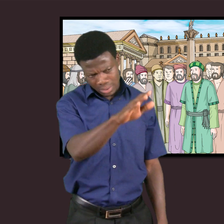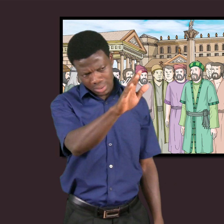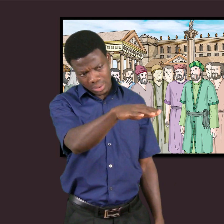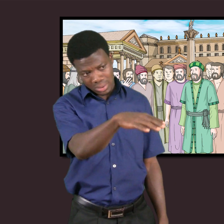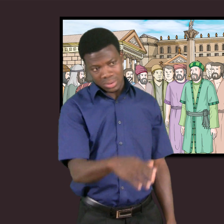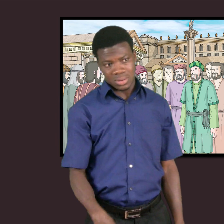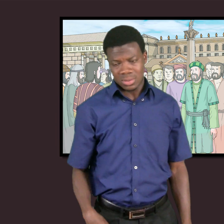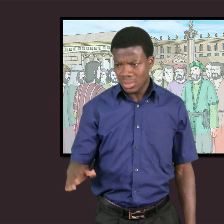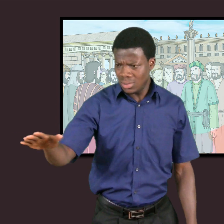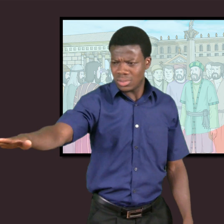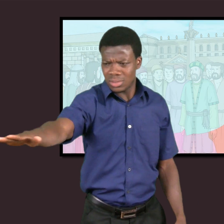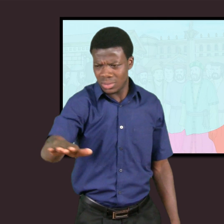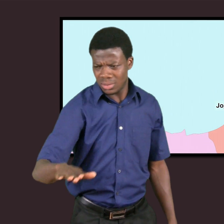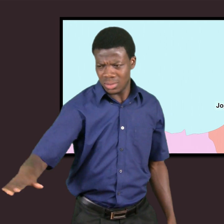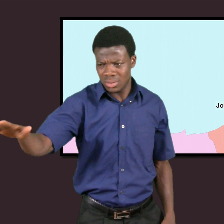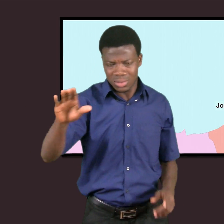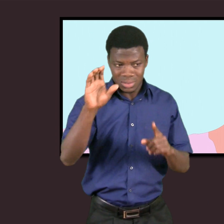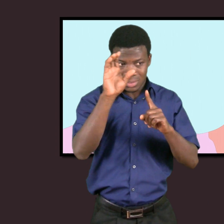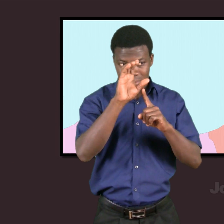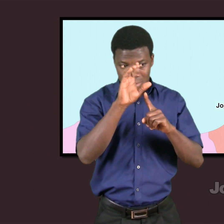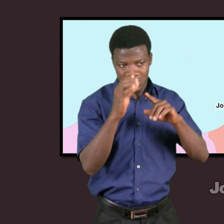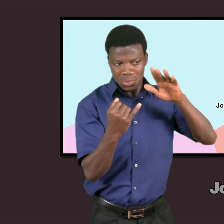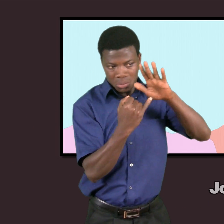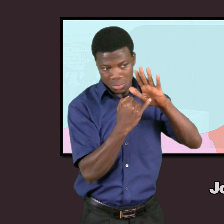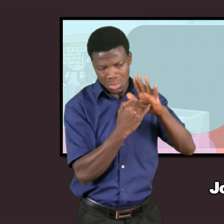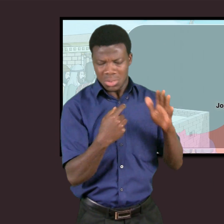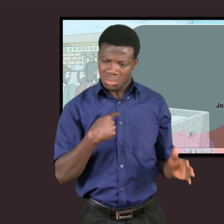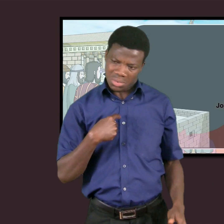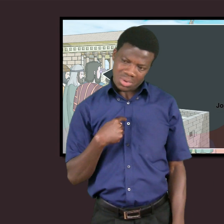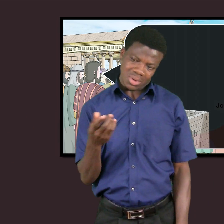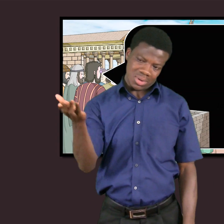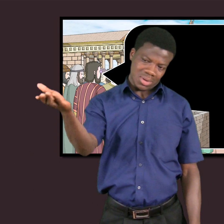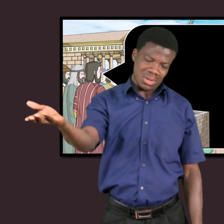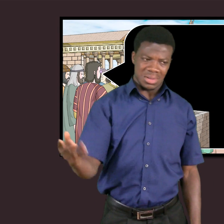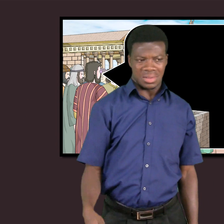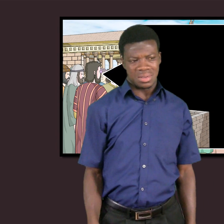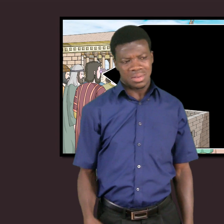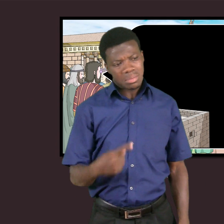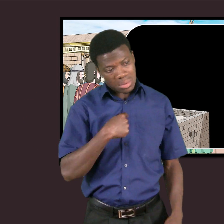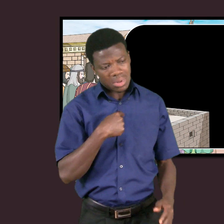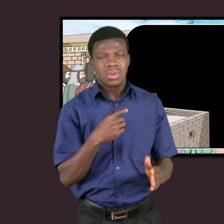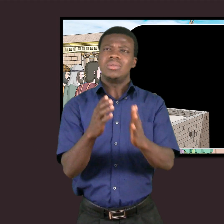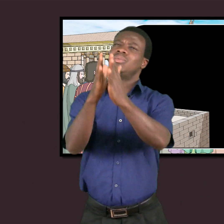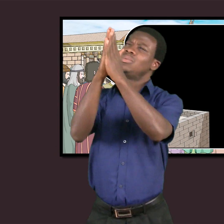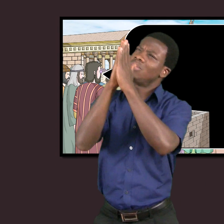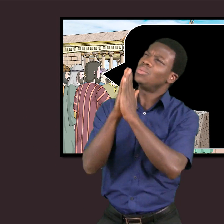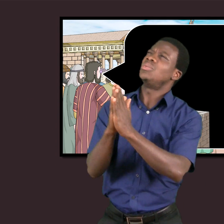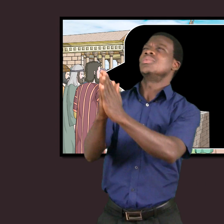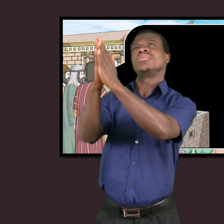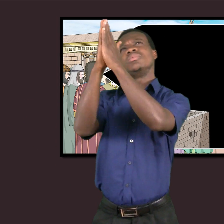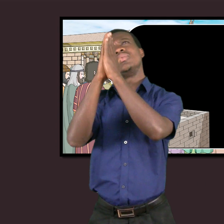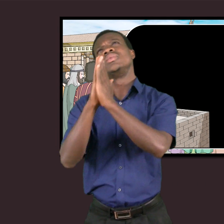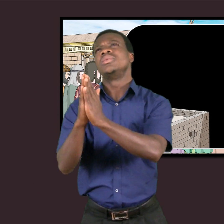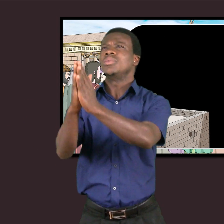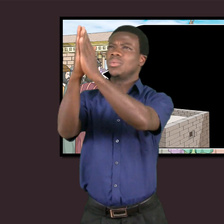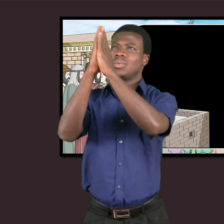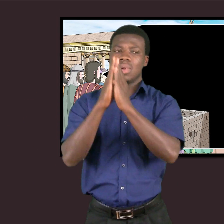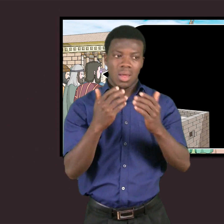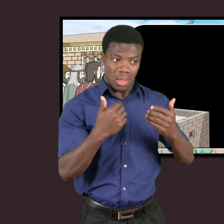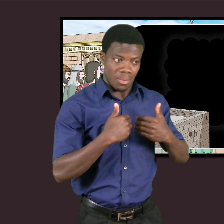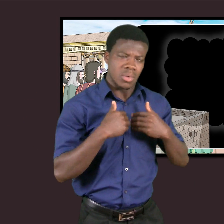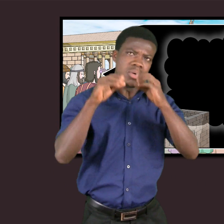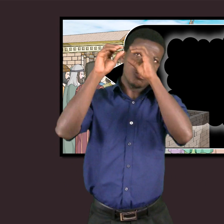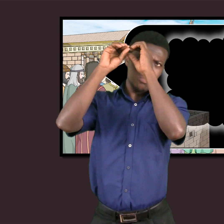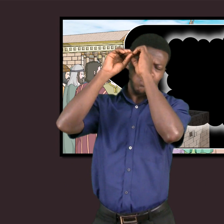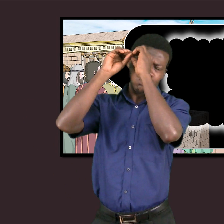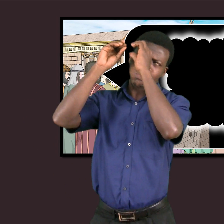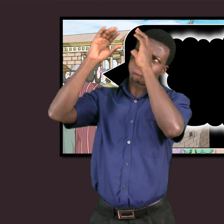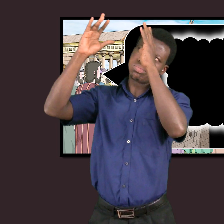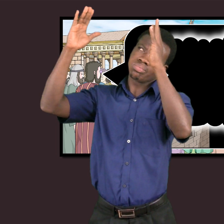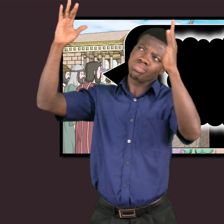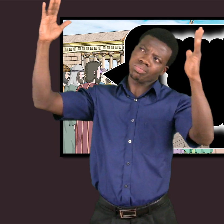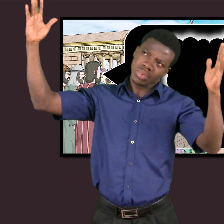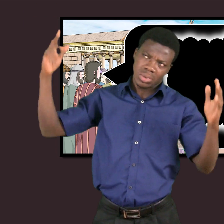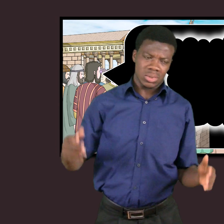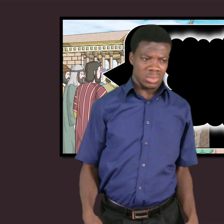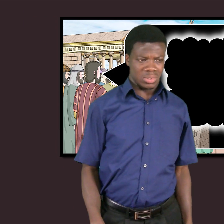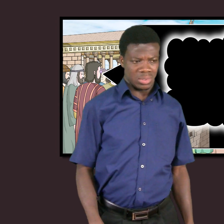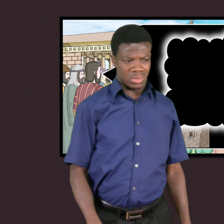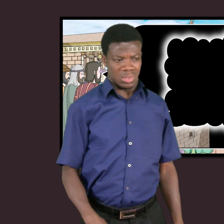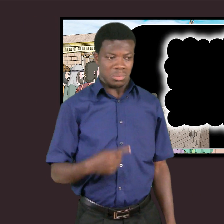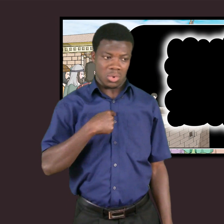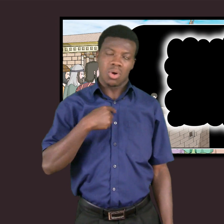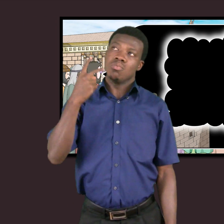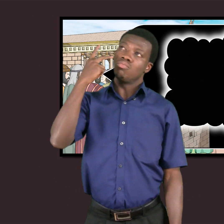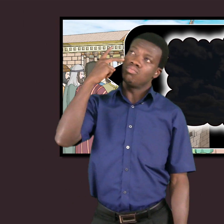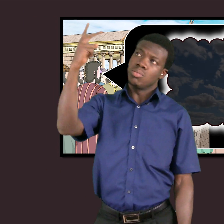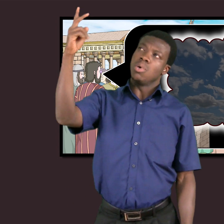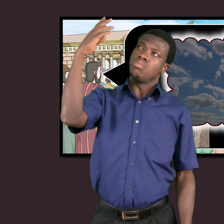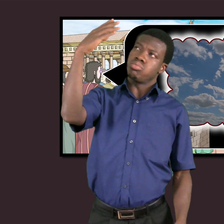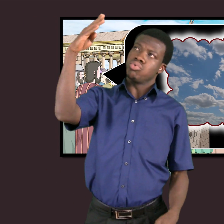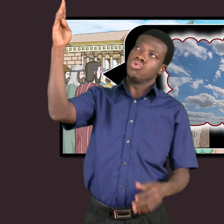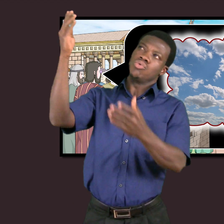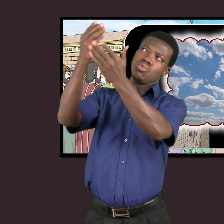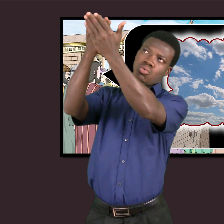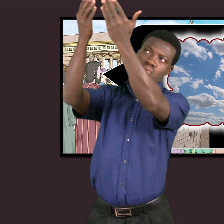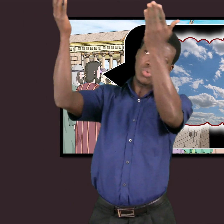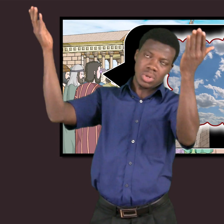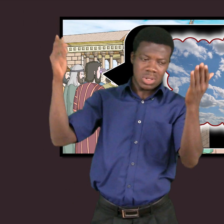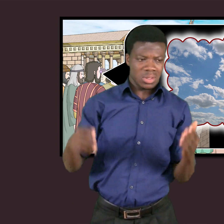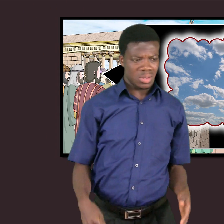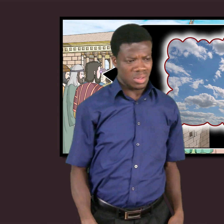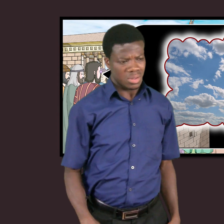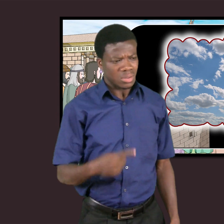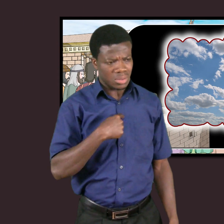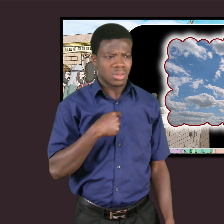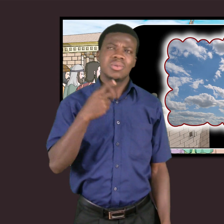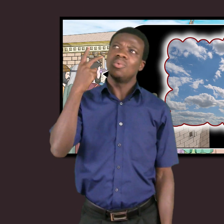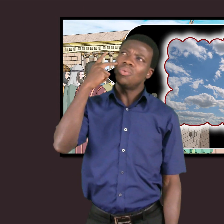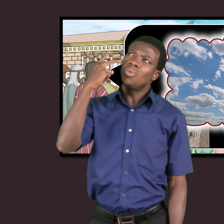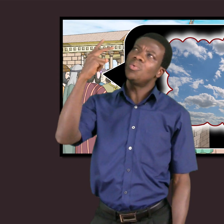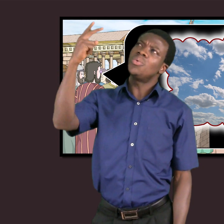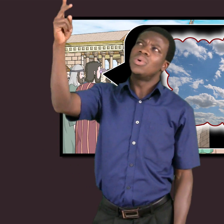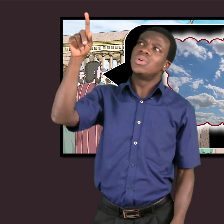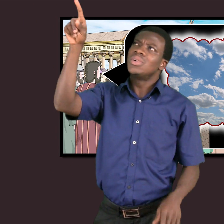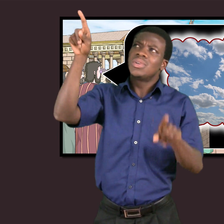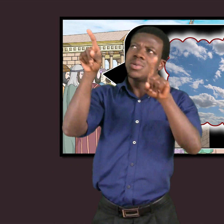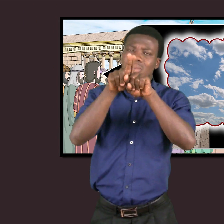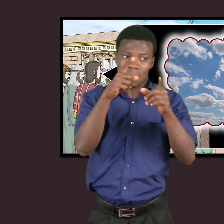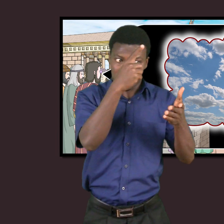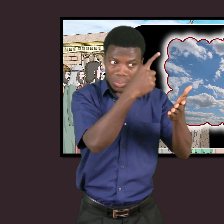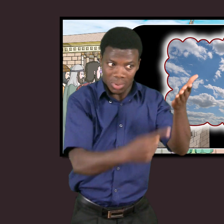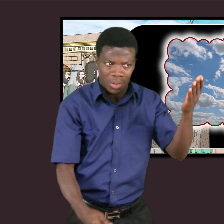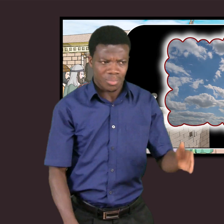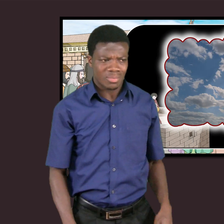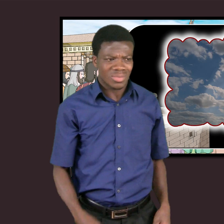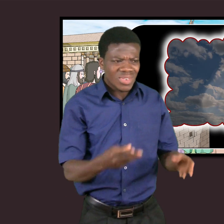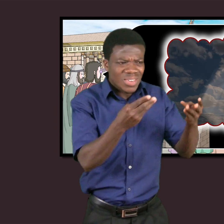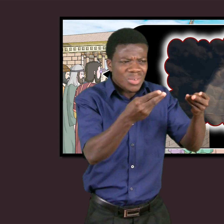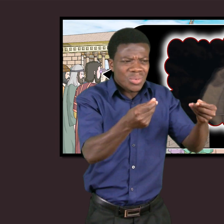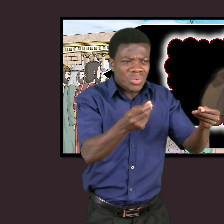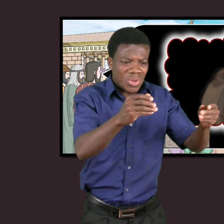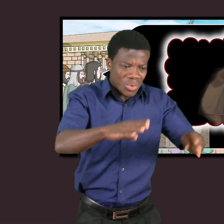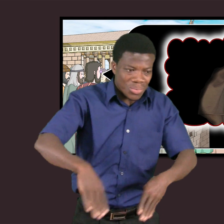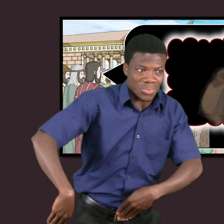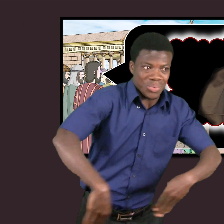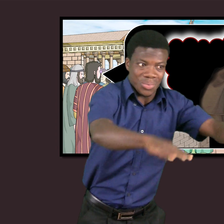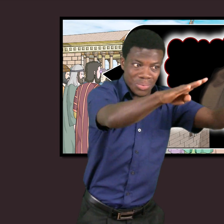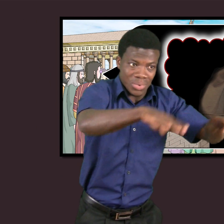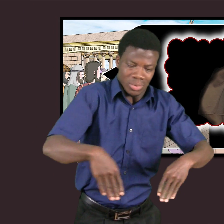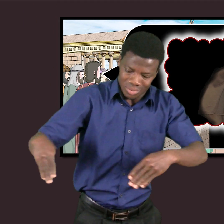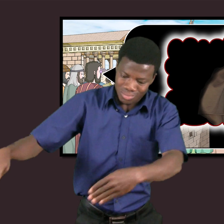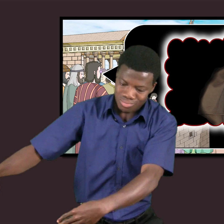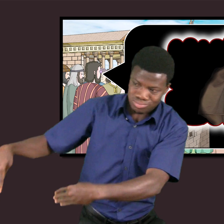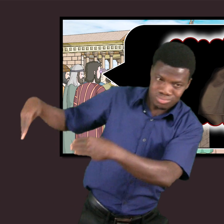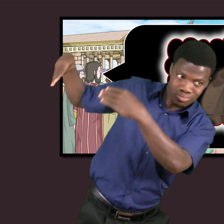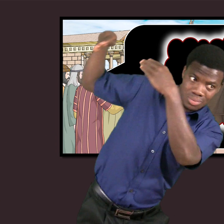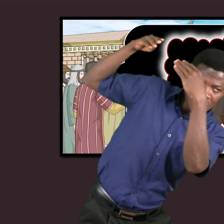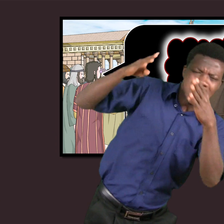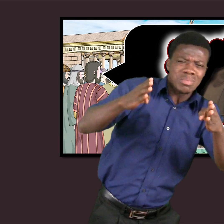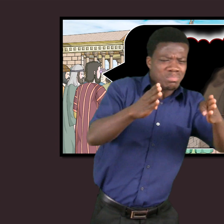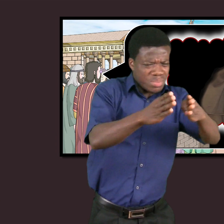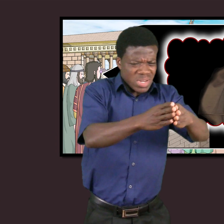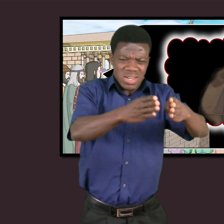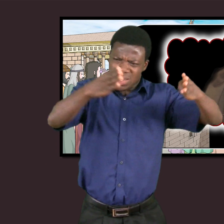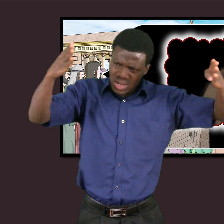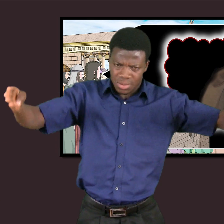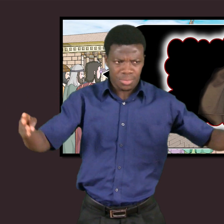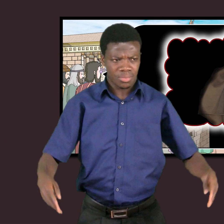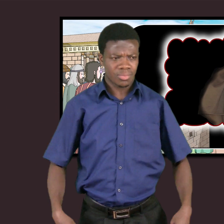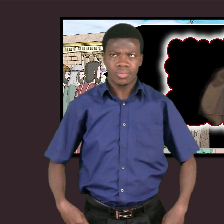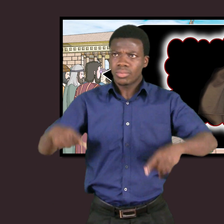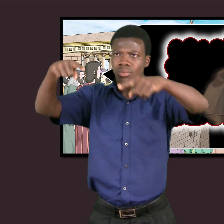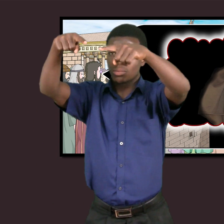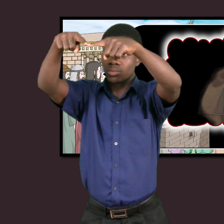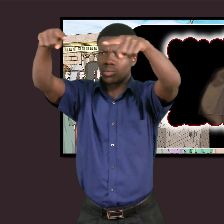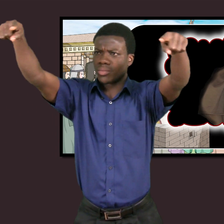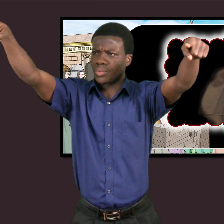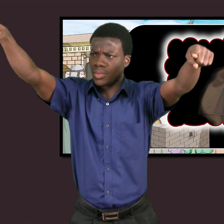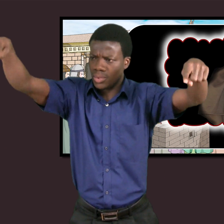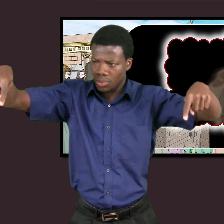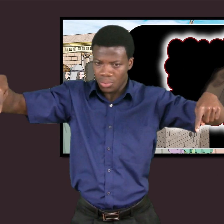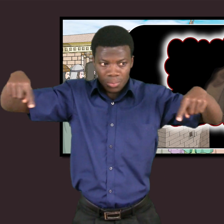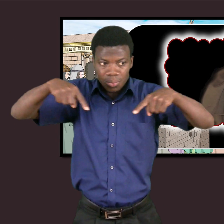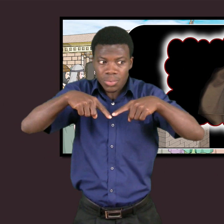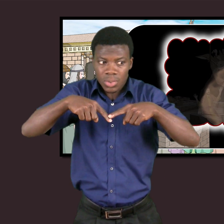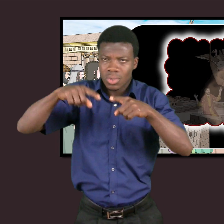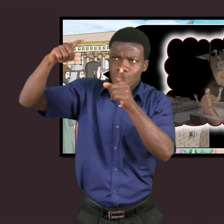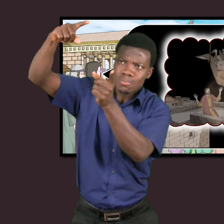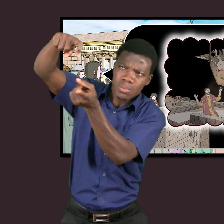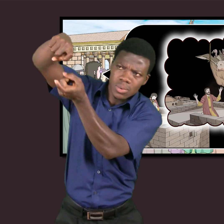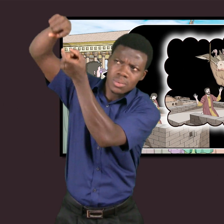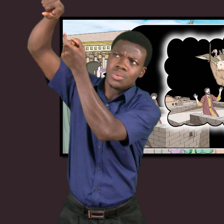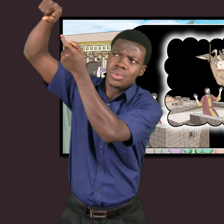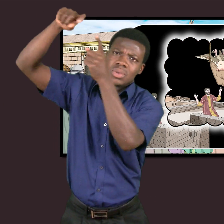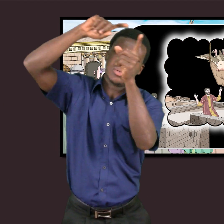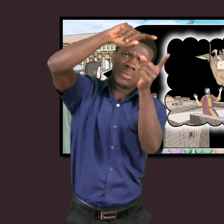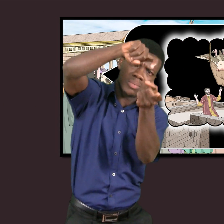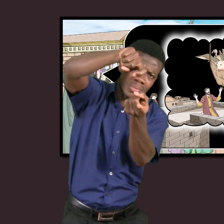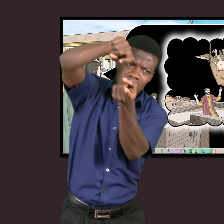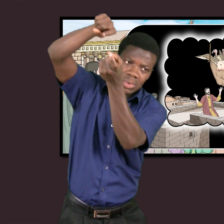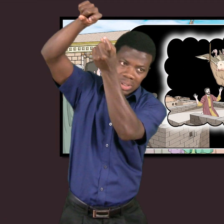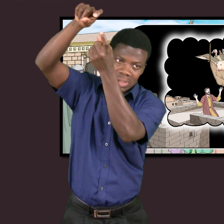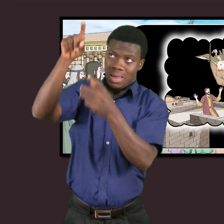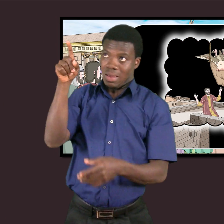But Peter began and explained to them the whole sequence of events: “I was in the city of Joppa praying, and in a trance I saw a vision of something like a large sheet being let down from heaven by its four corners, and it came right down to me.